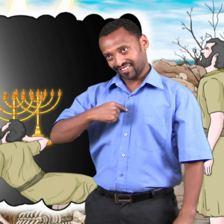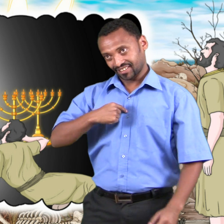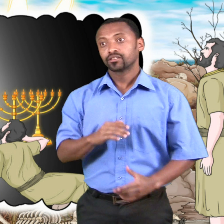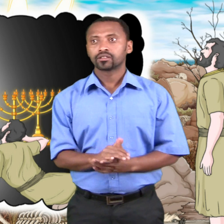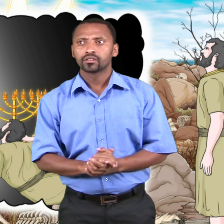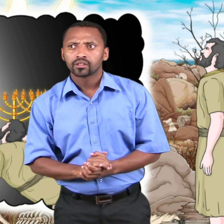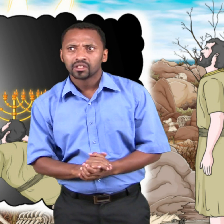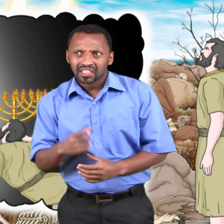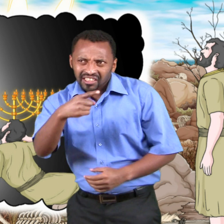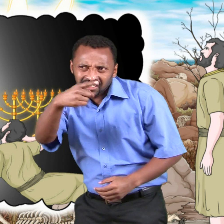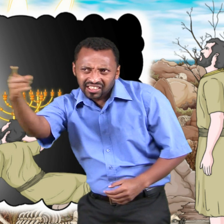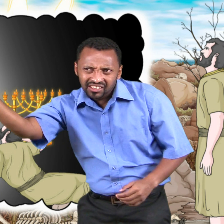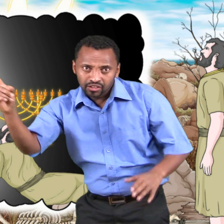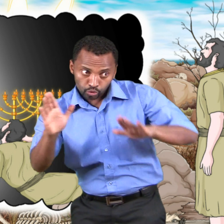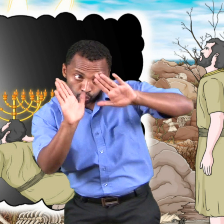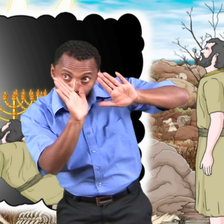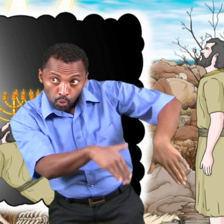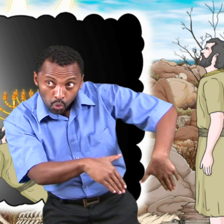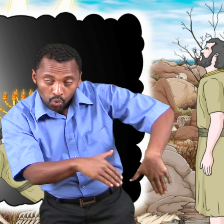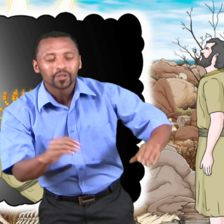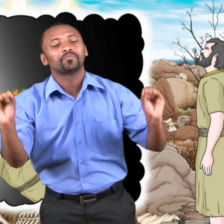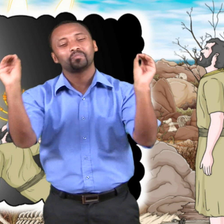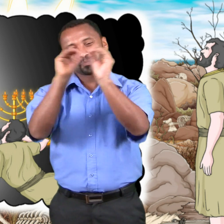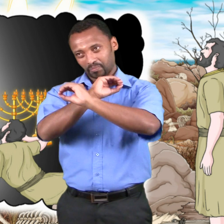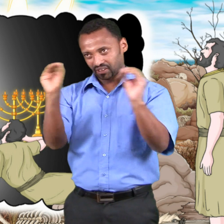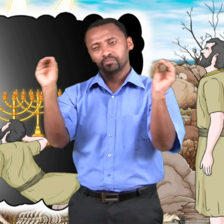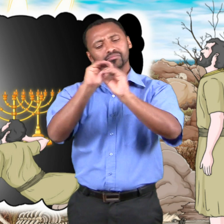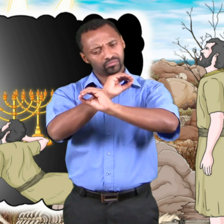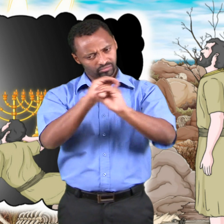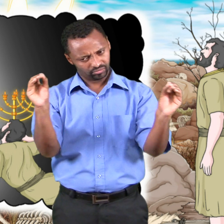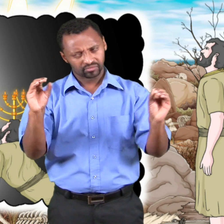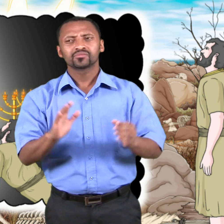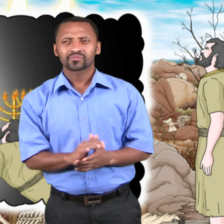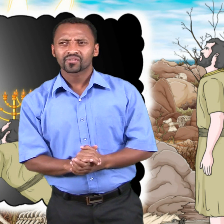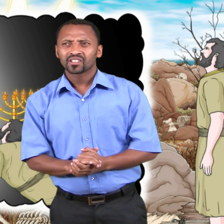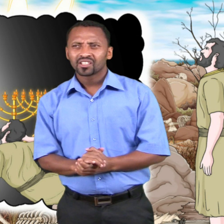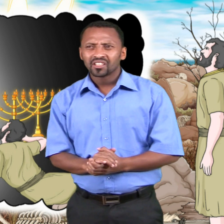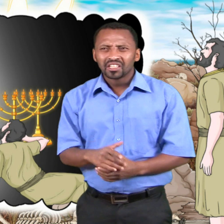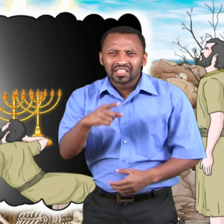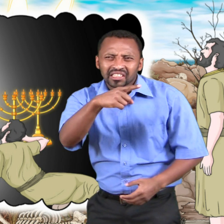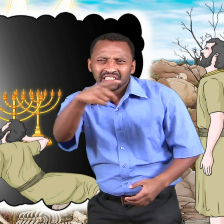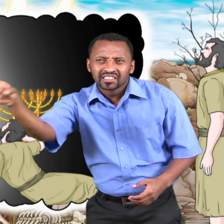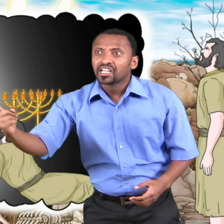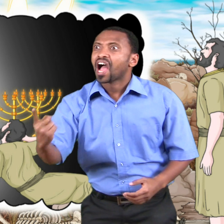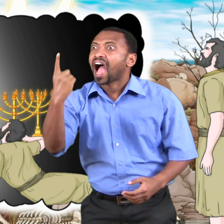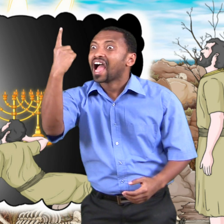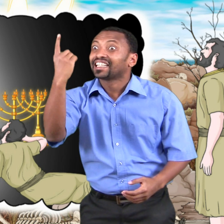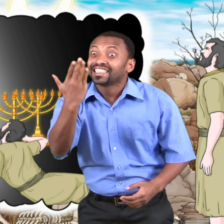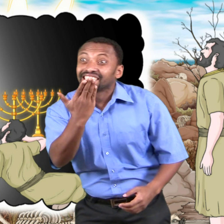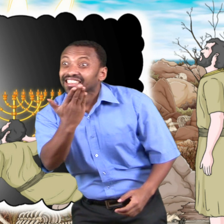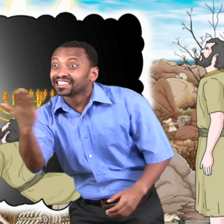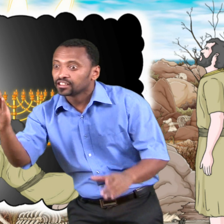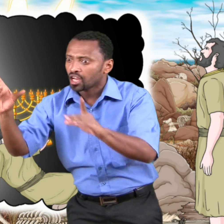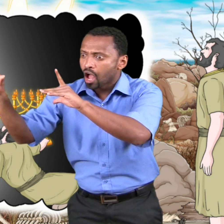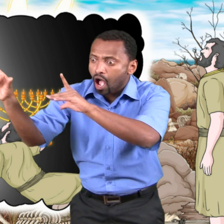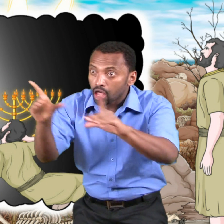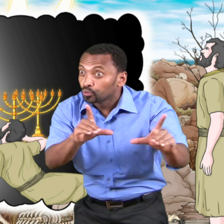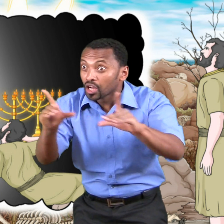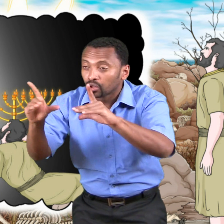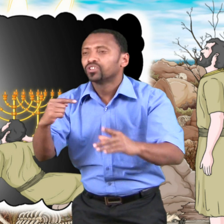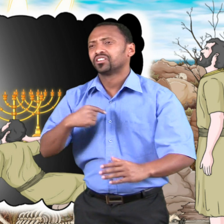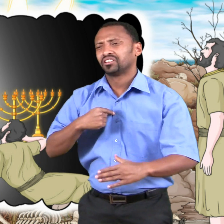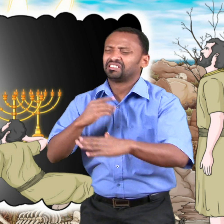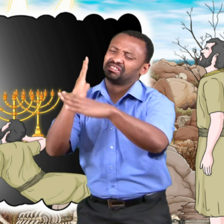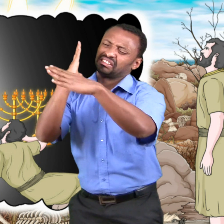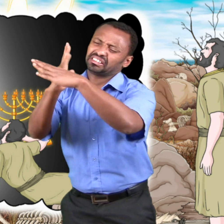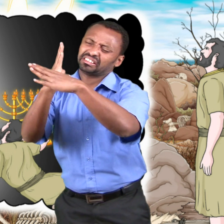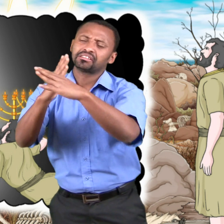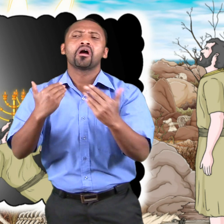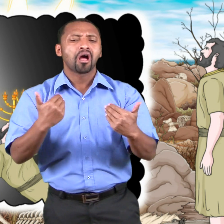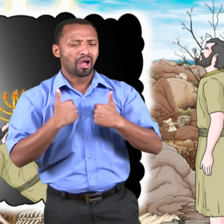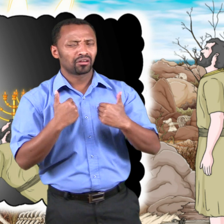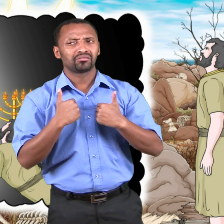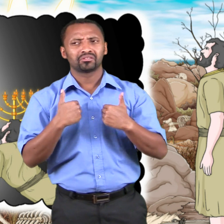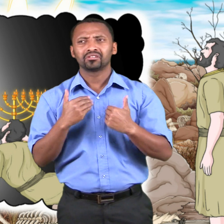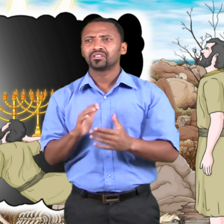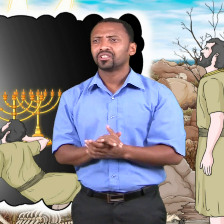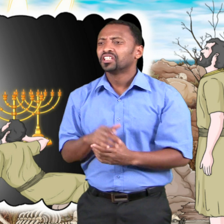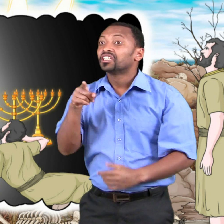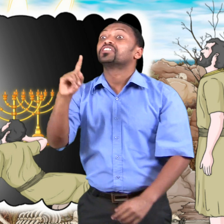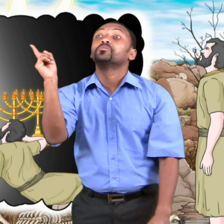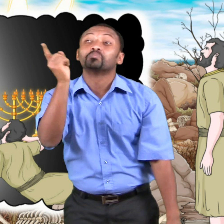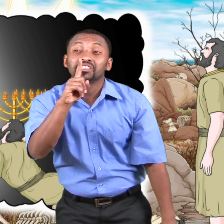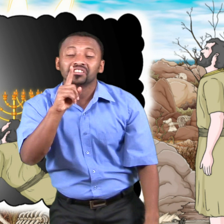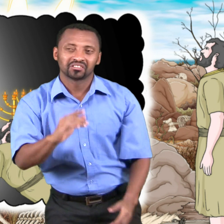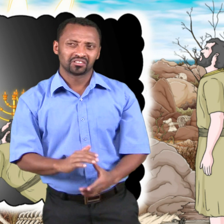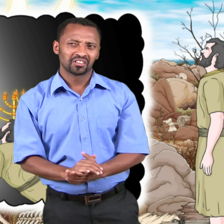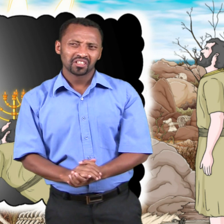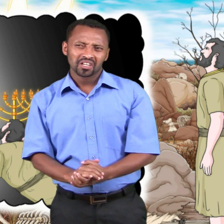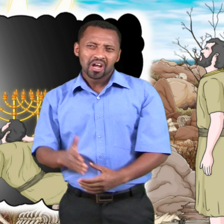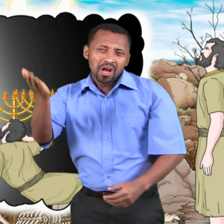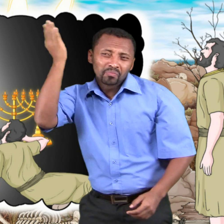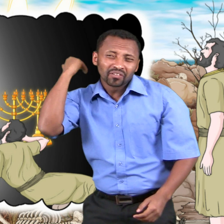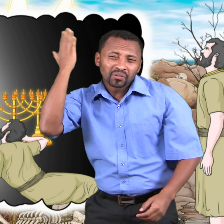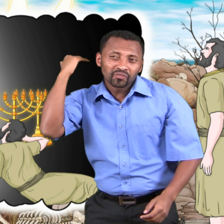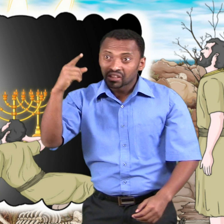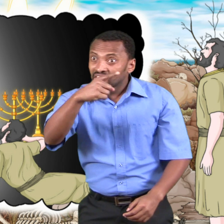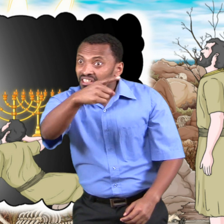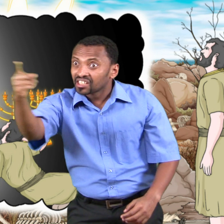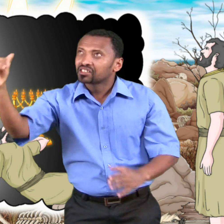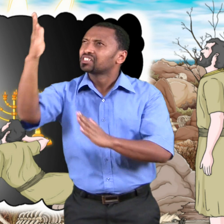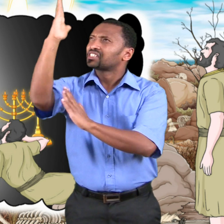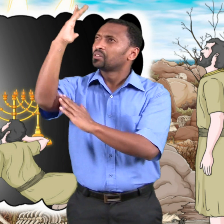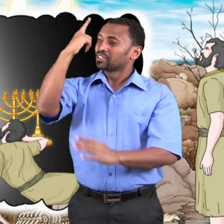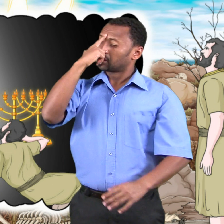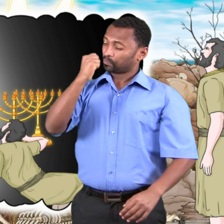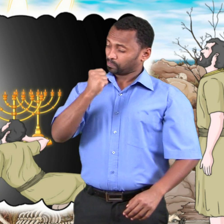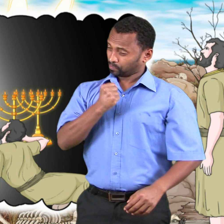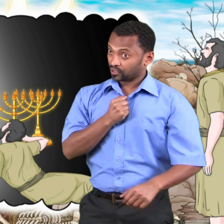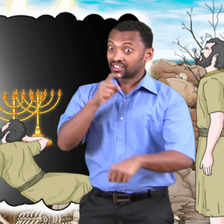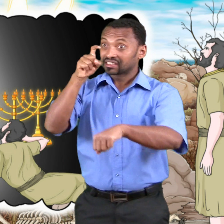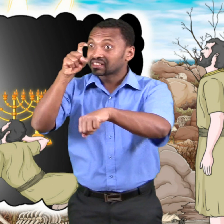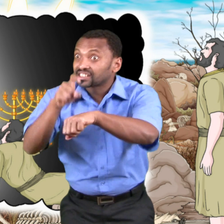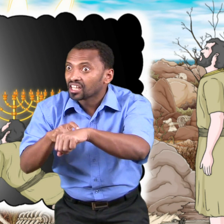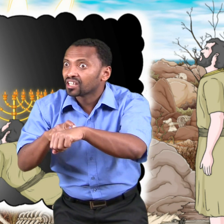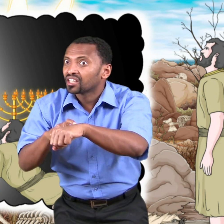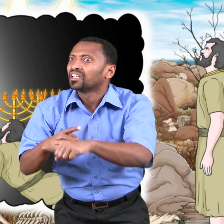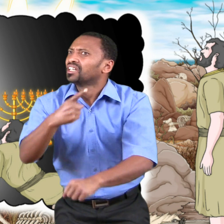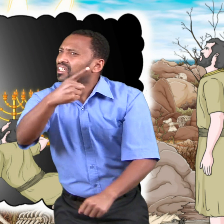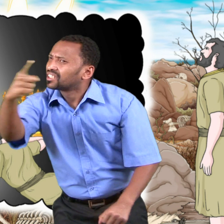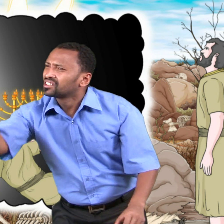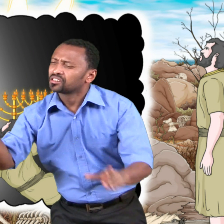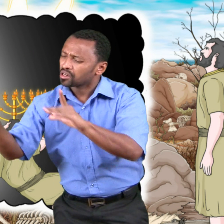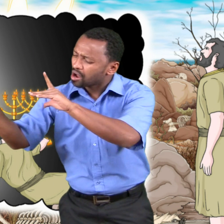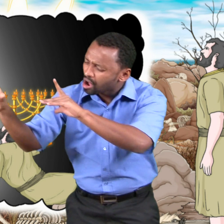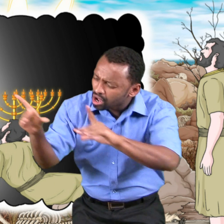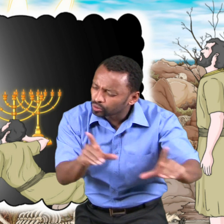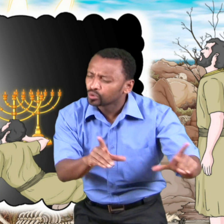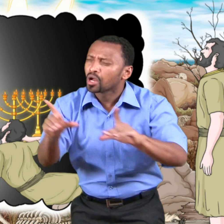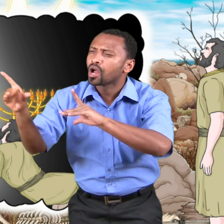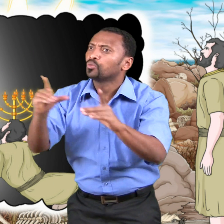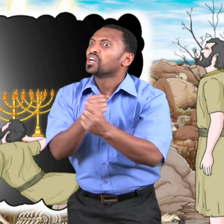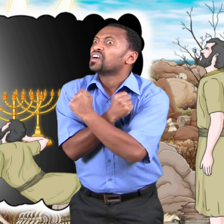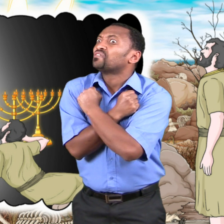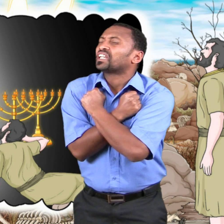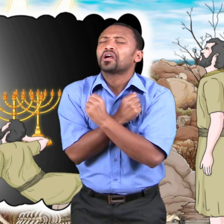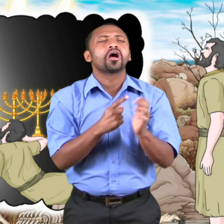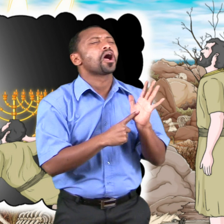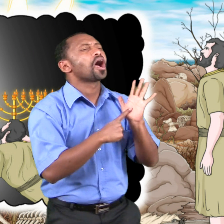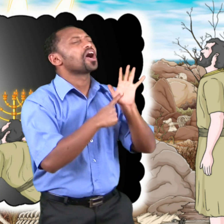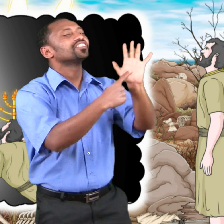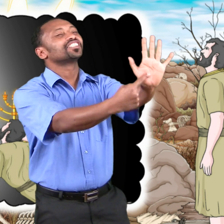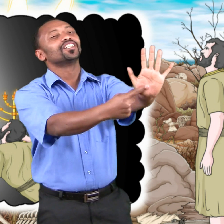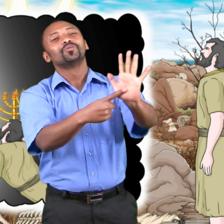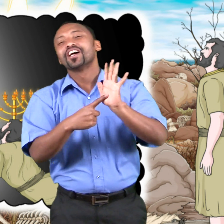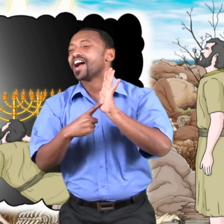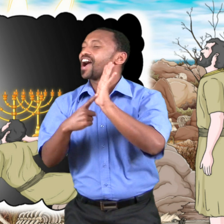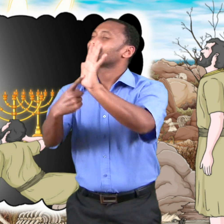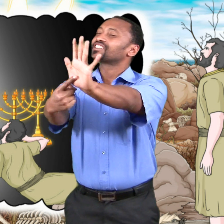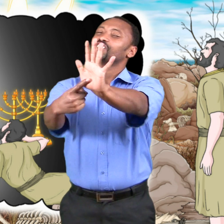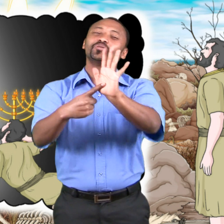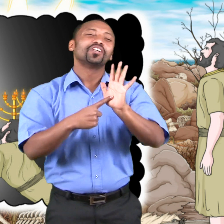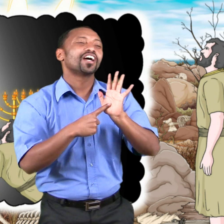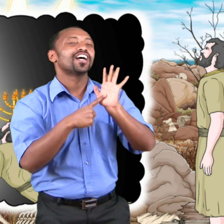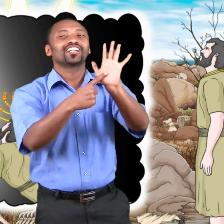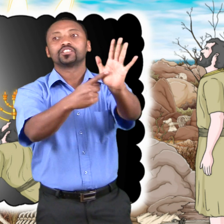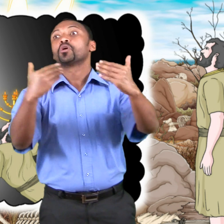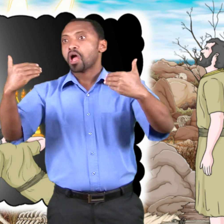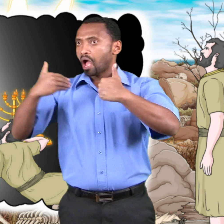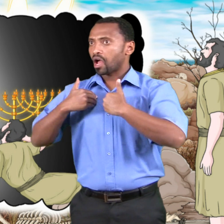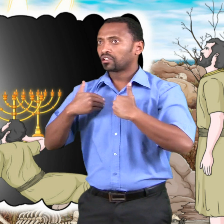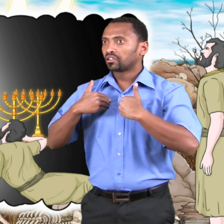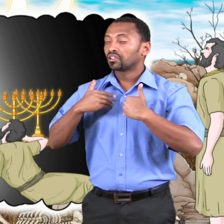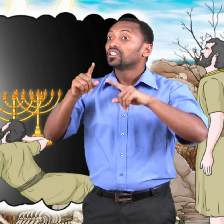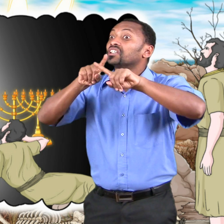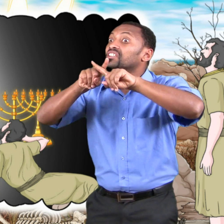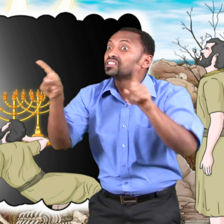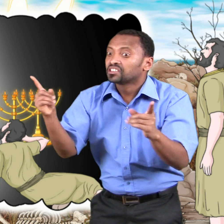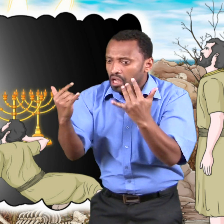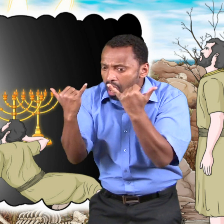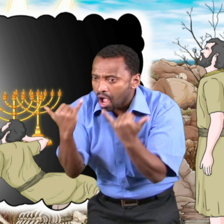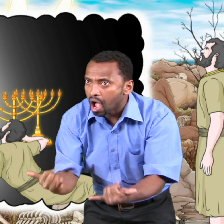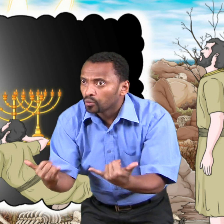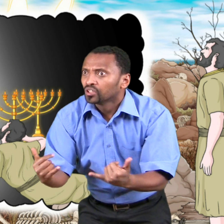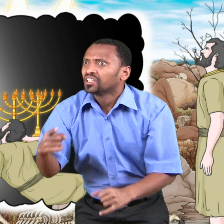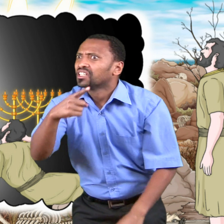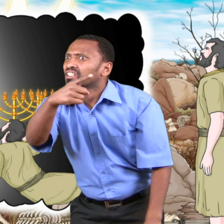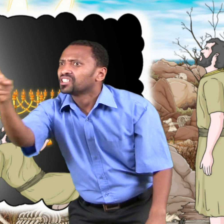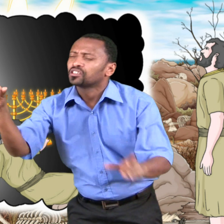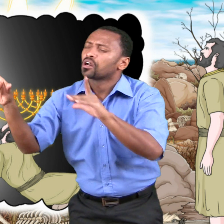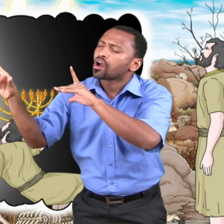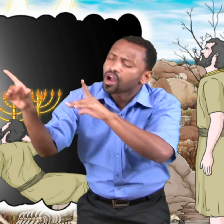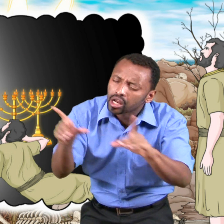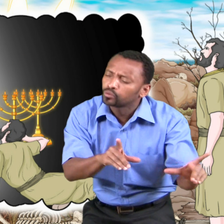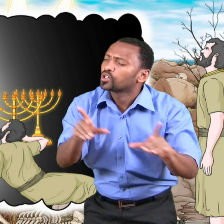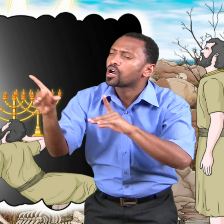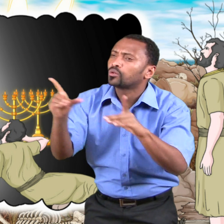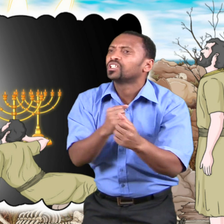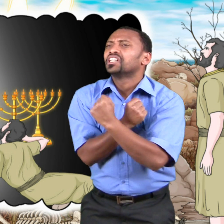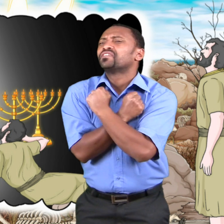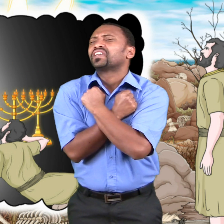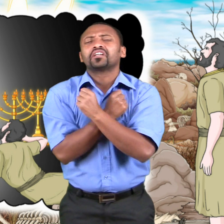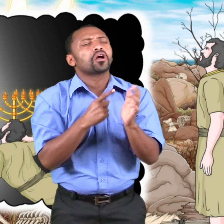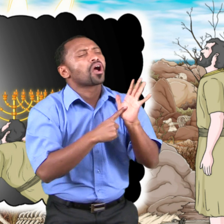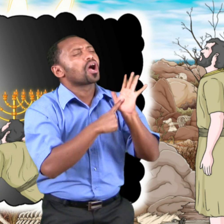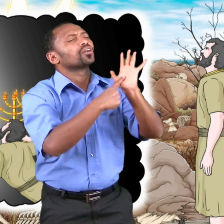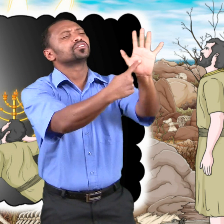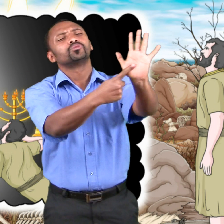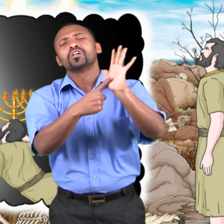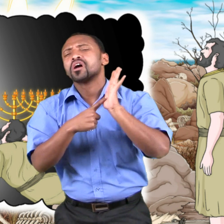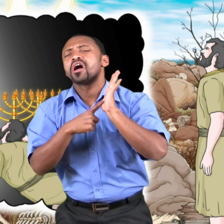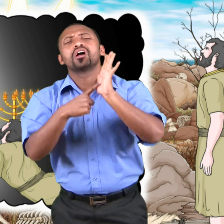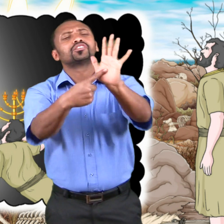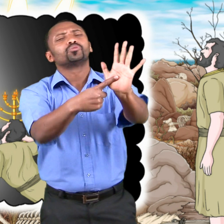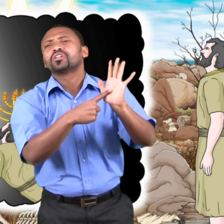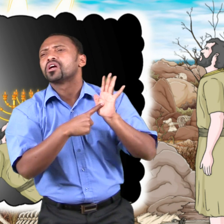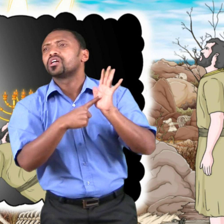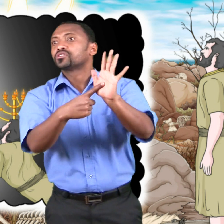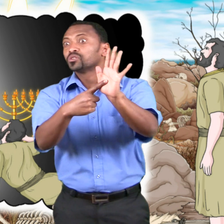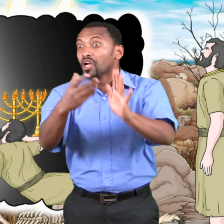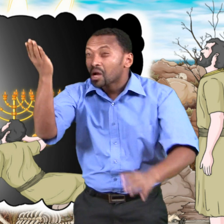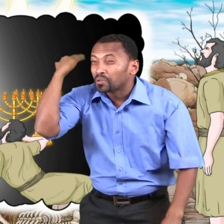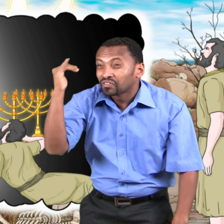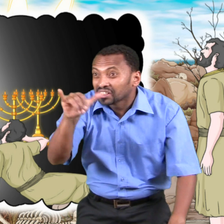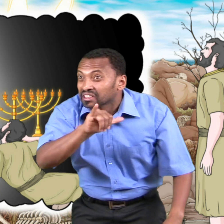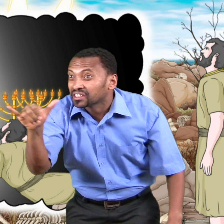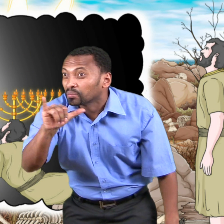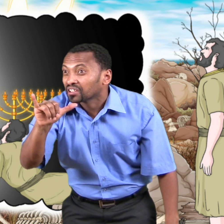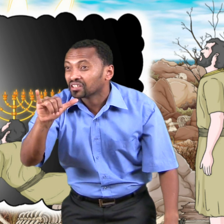Repent and perform the deeds you did at first.